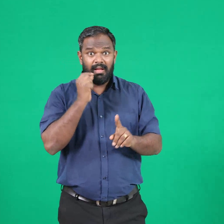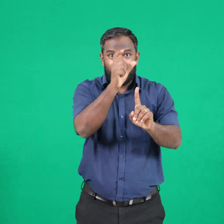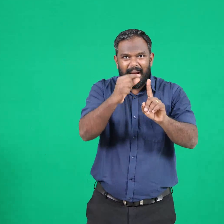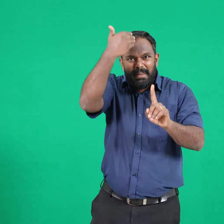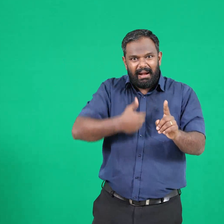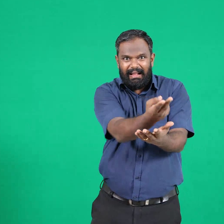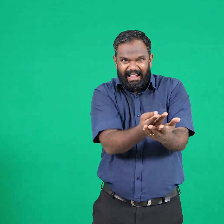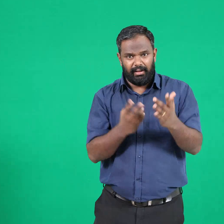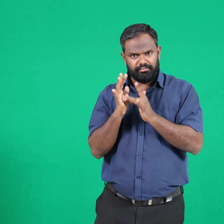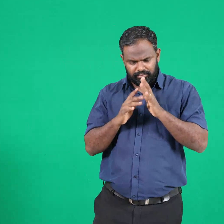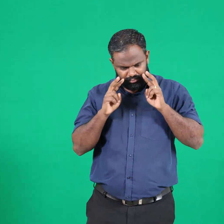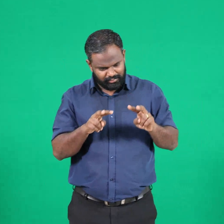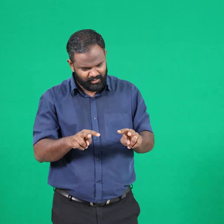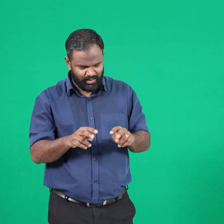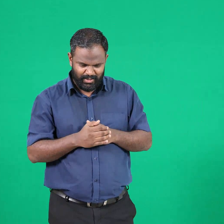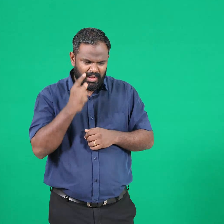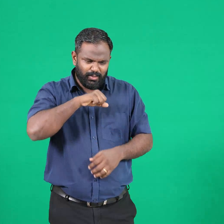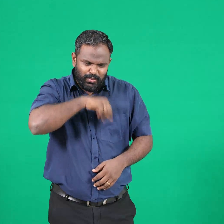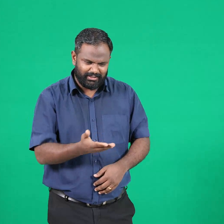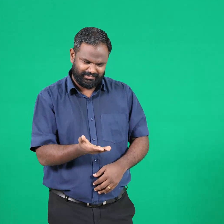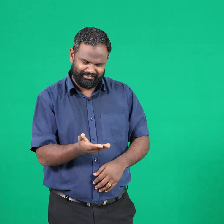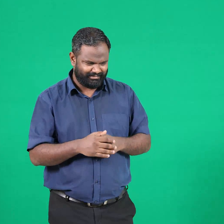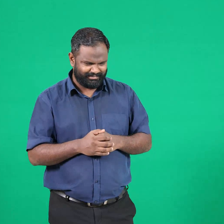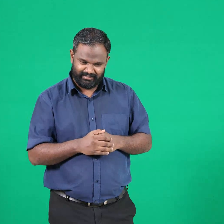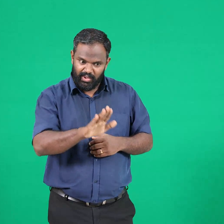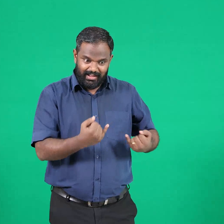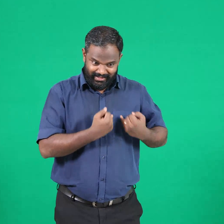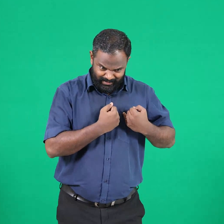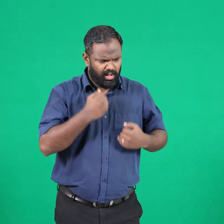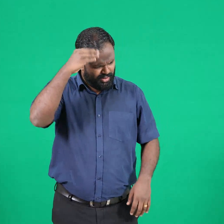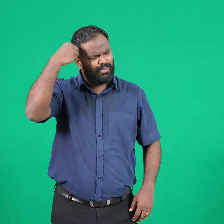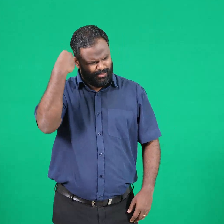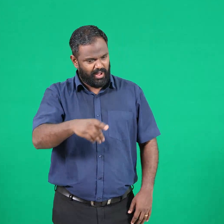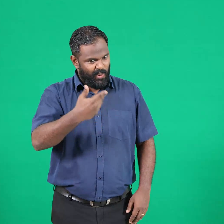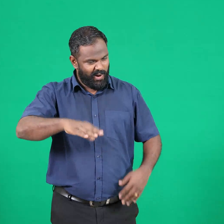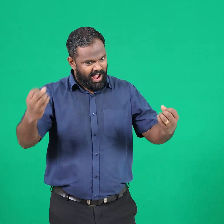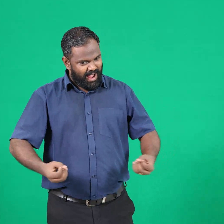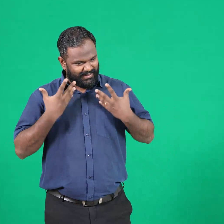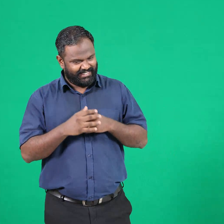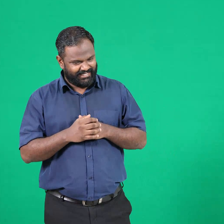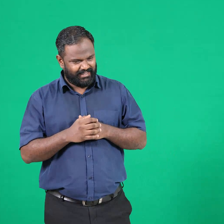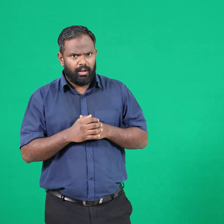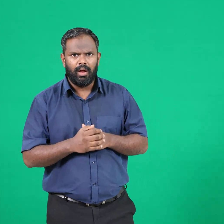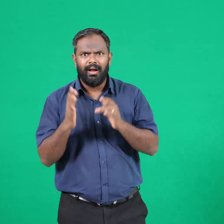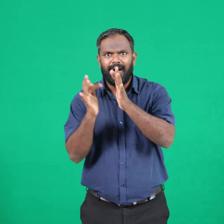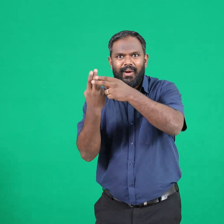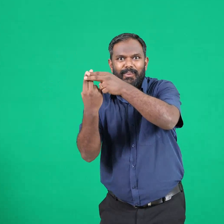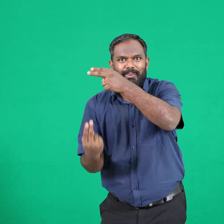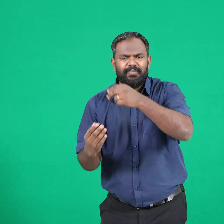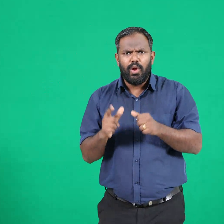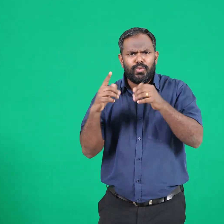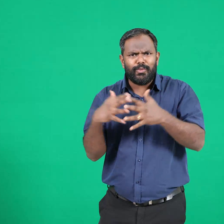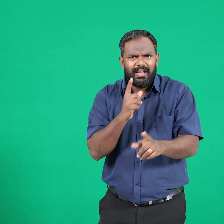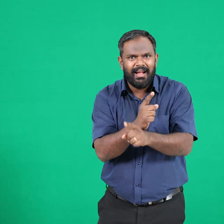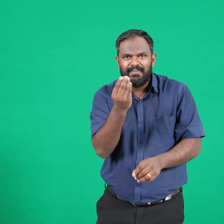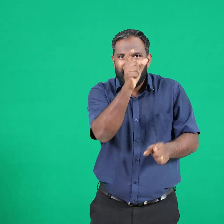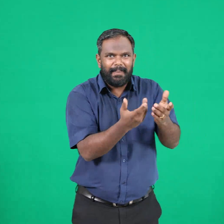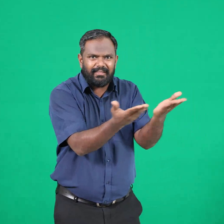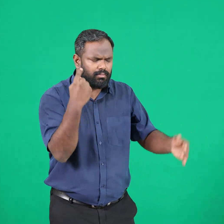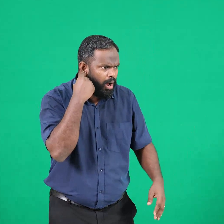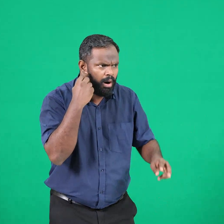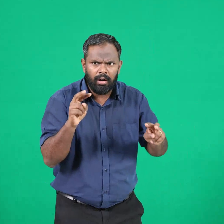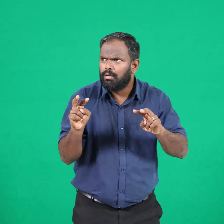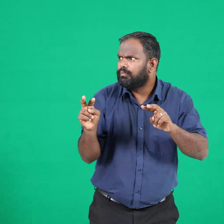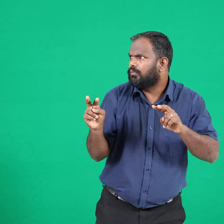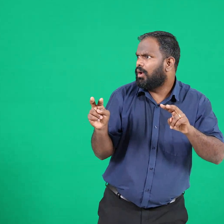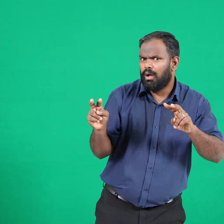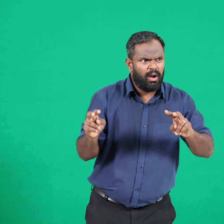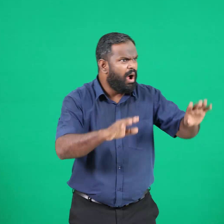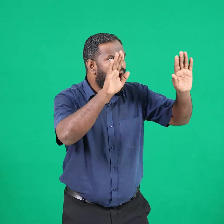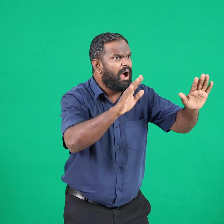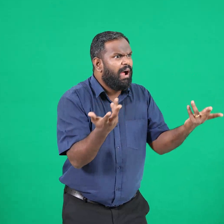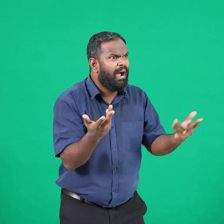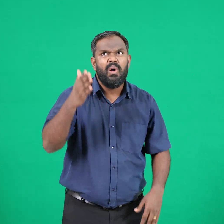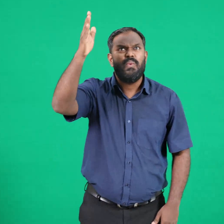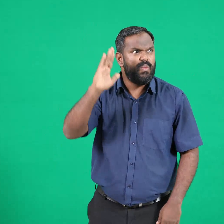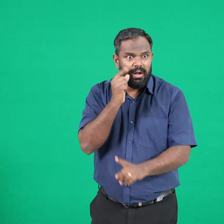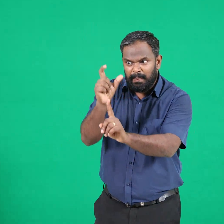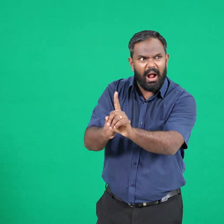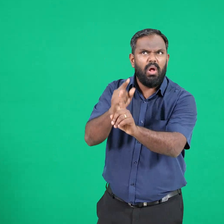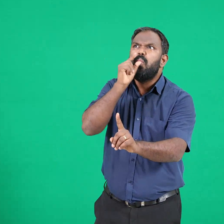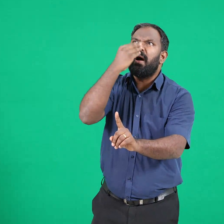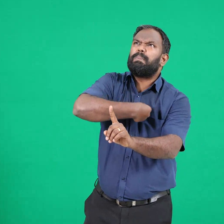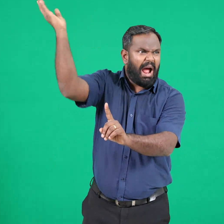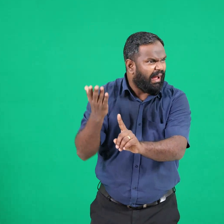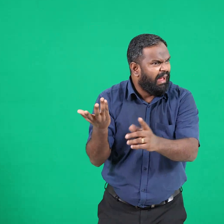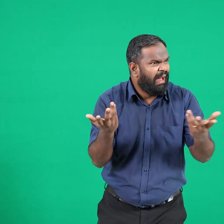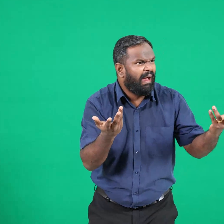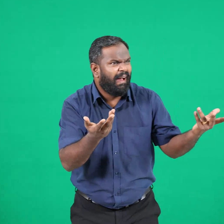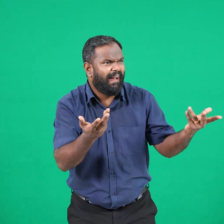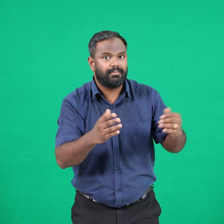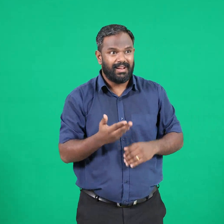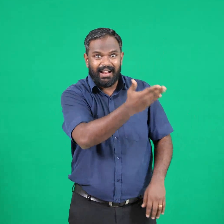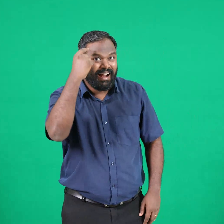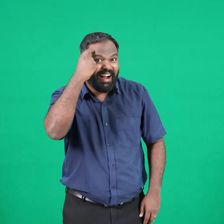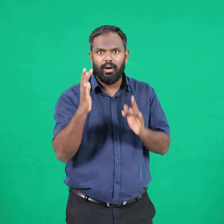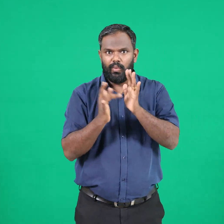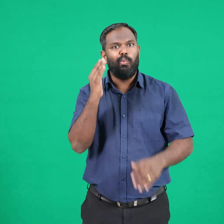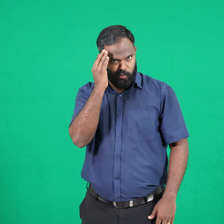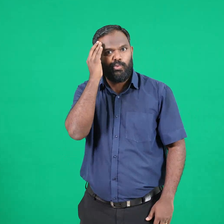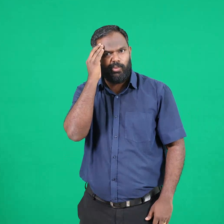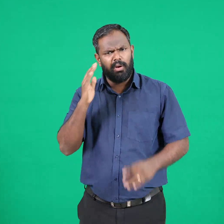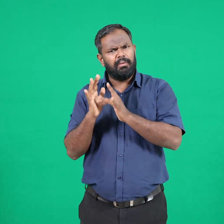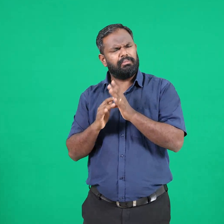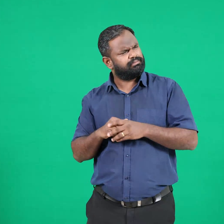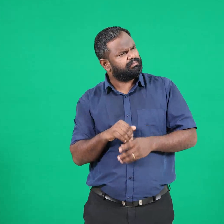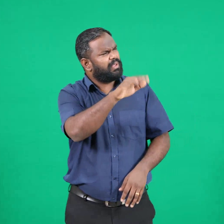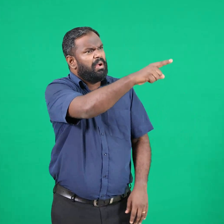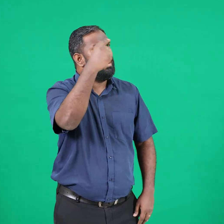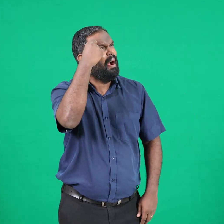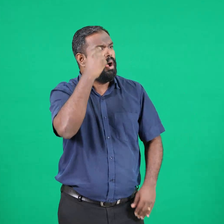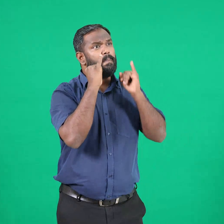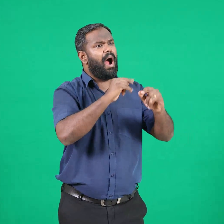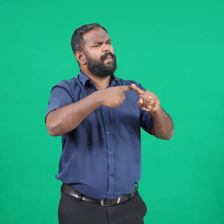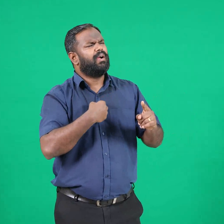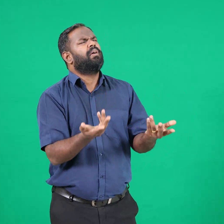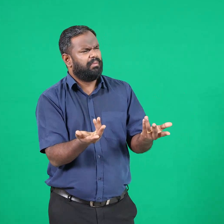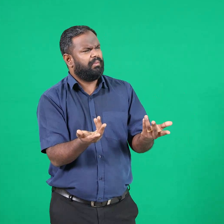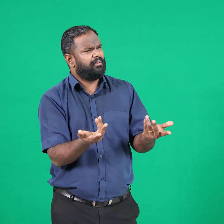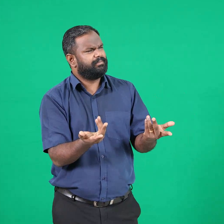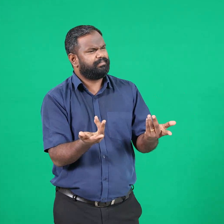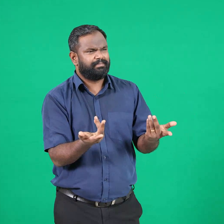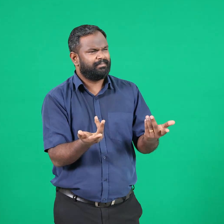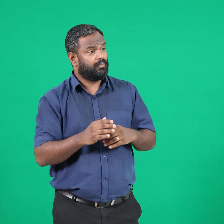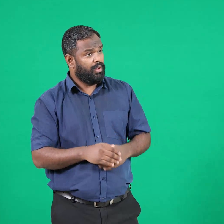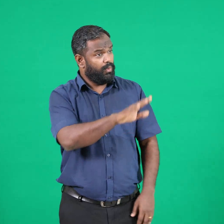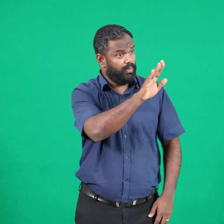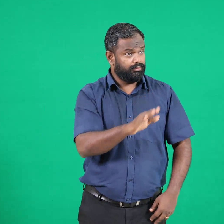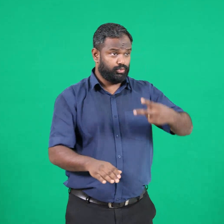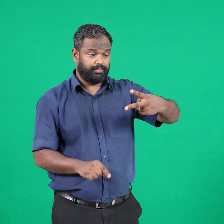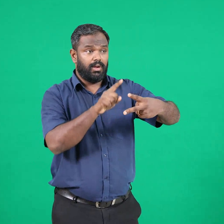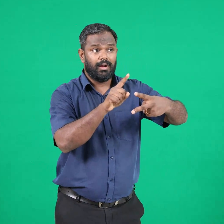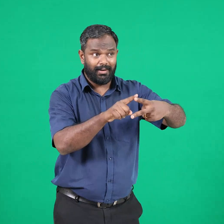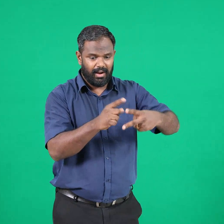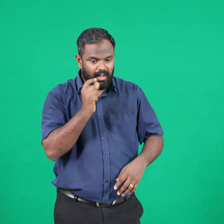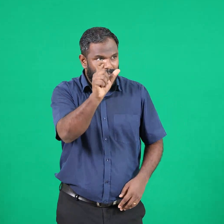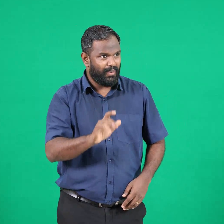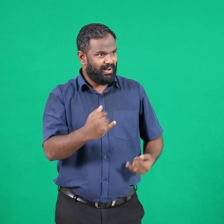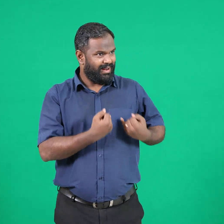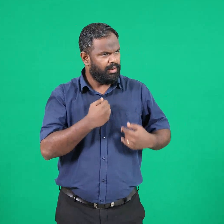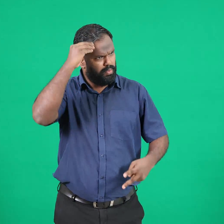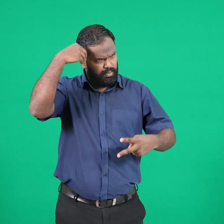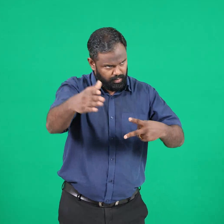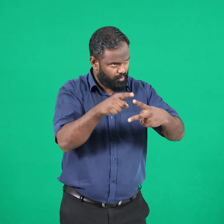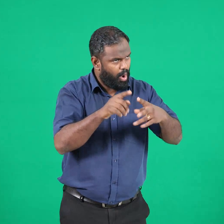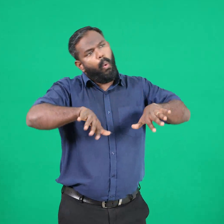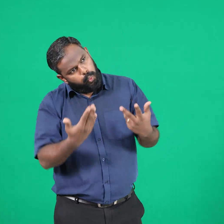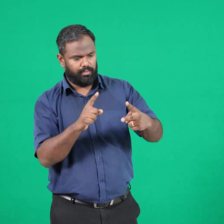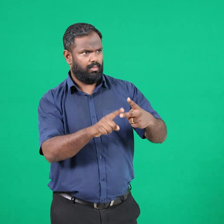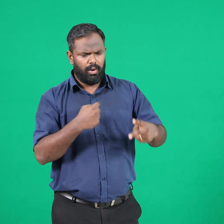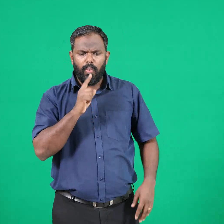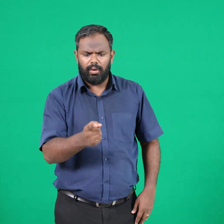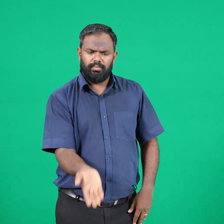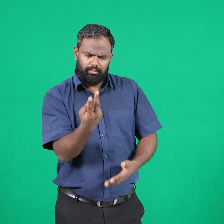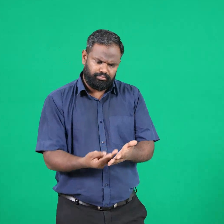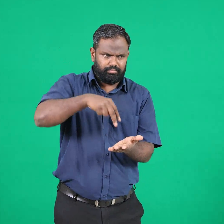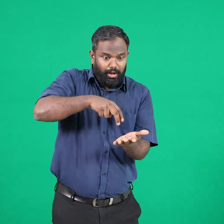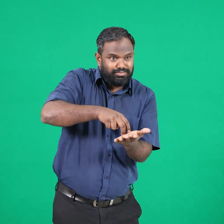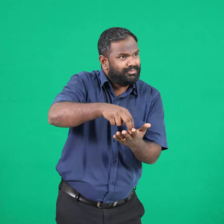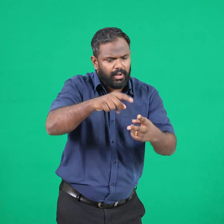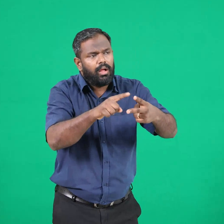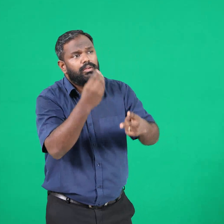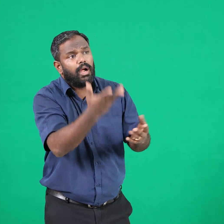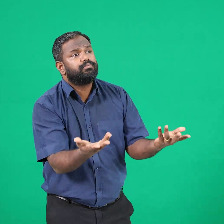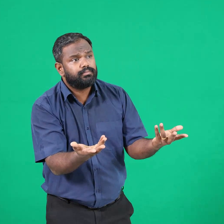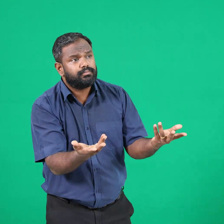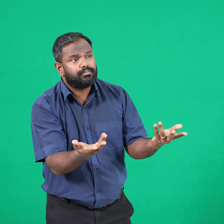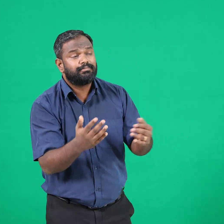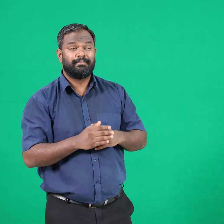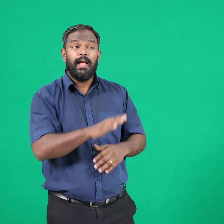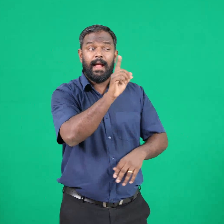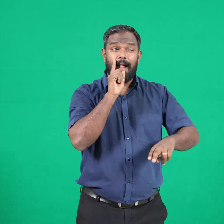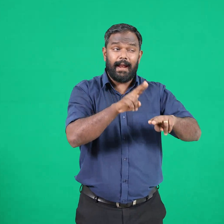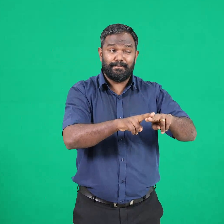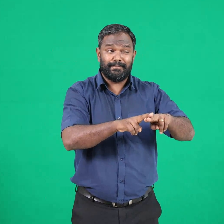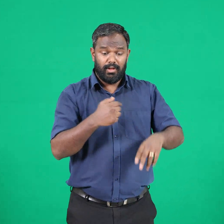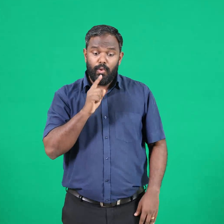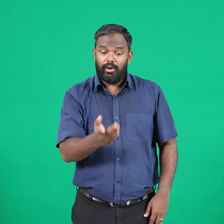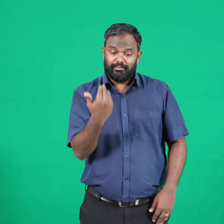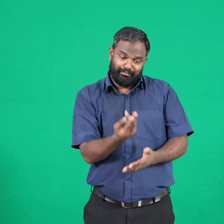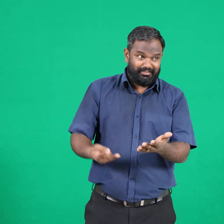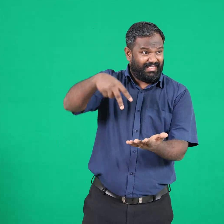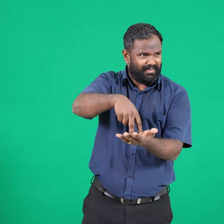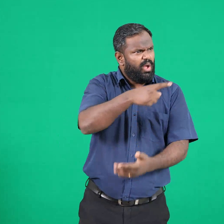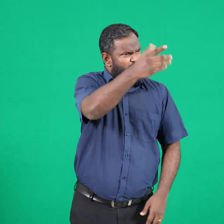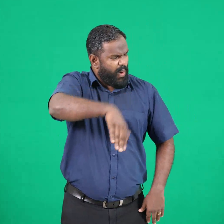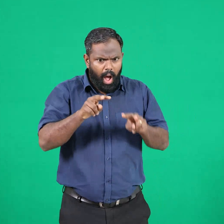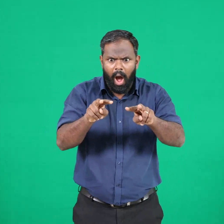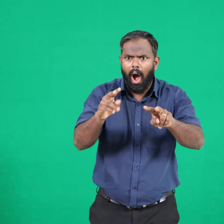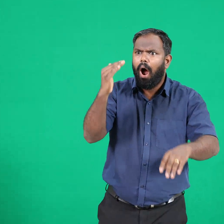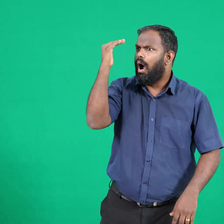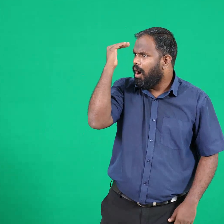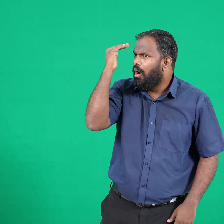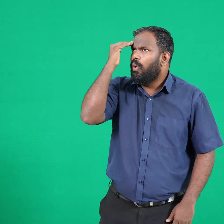On seeing this, some of the scribes said to themselves, "This man is blaspheming!" But Jesus knew what they were thinking and said, "Why do you harbor evil in your hearts? Which is easier: to say, ' Your sins are forgiven,' or to say, ' Get up and walk?'